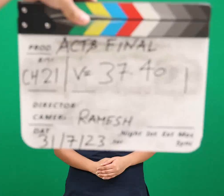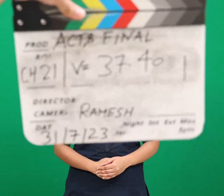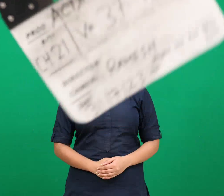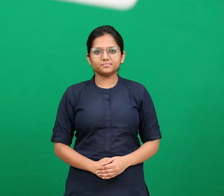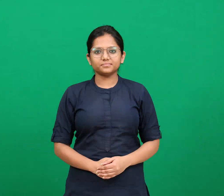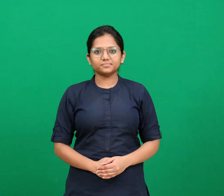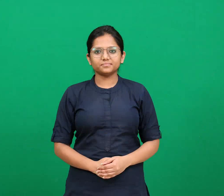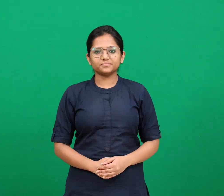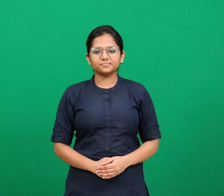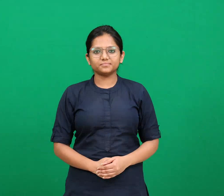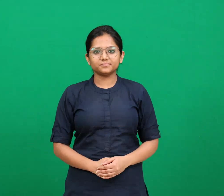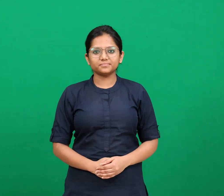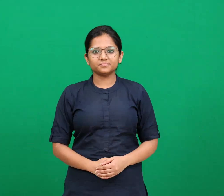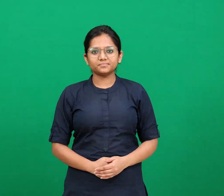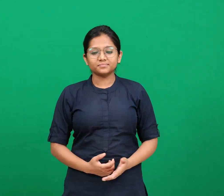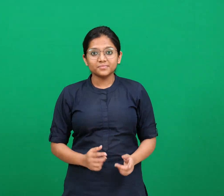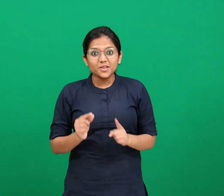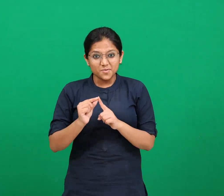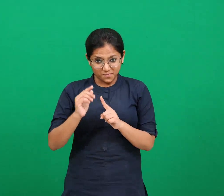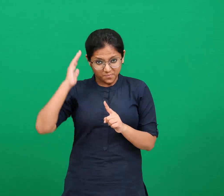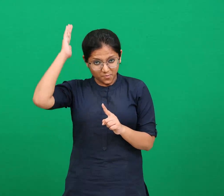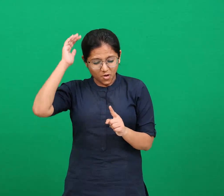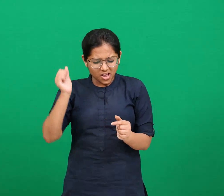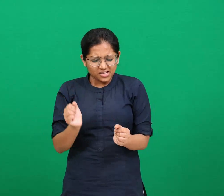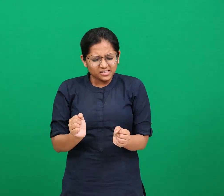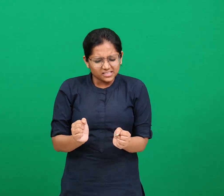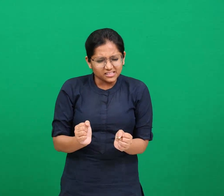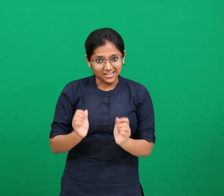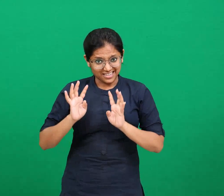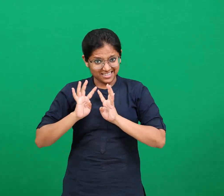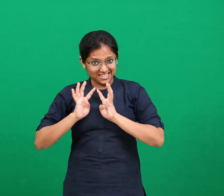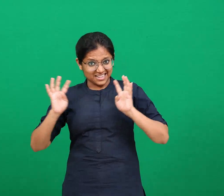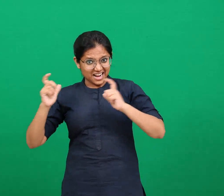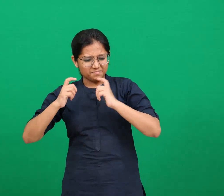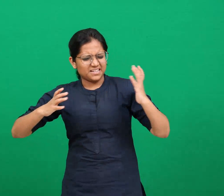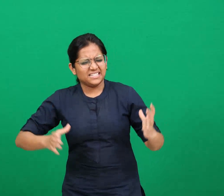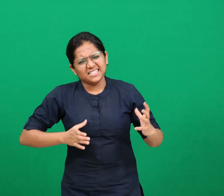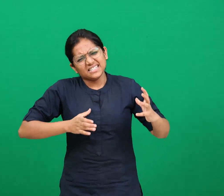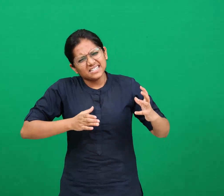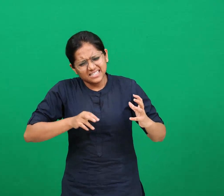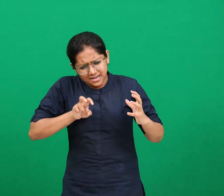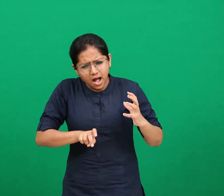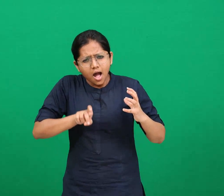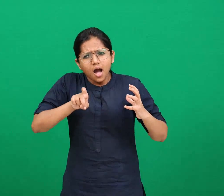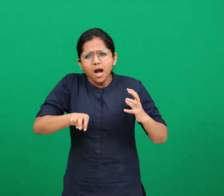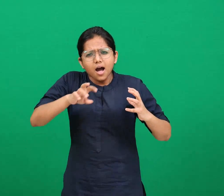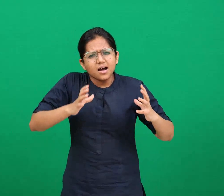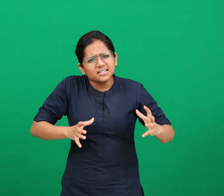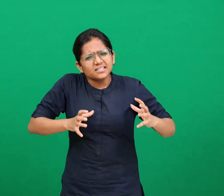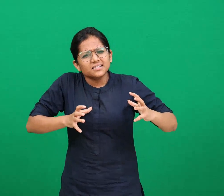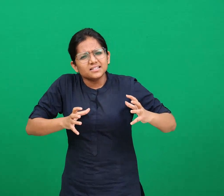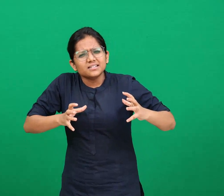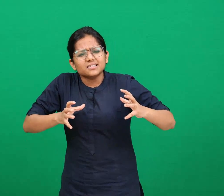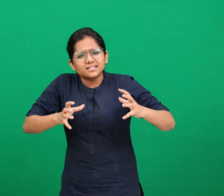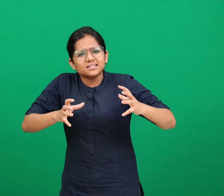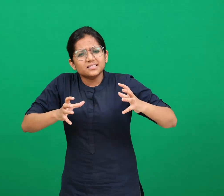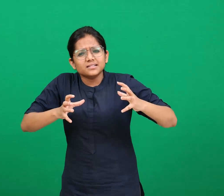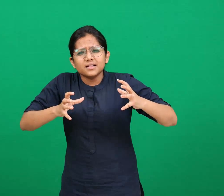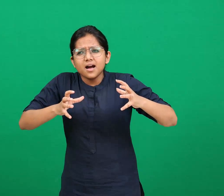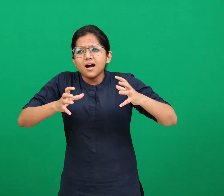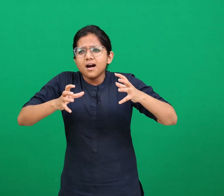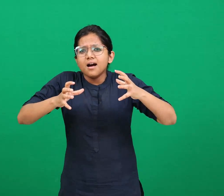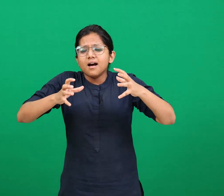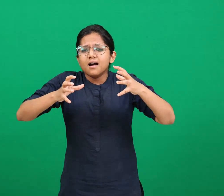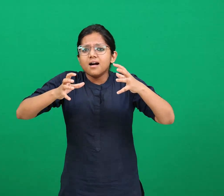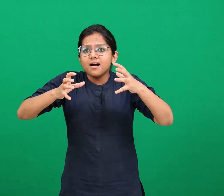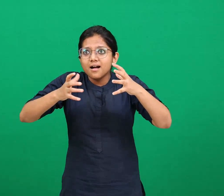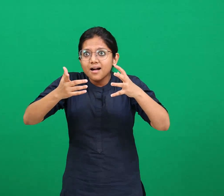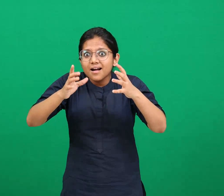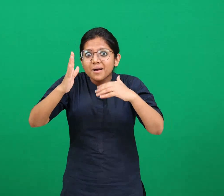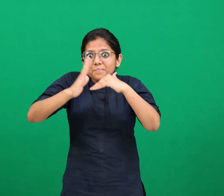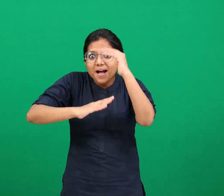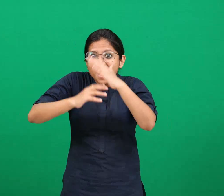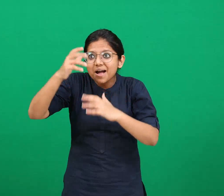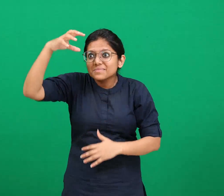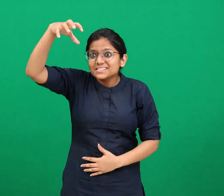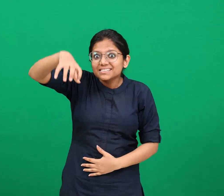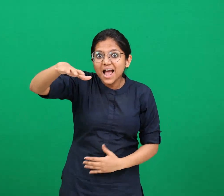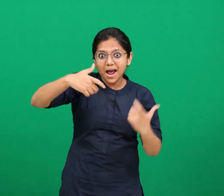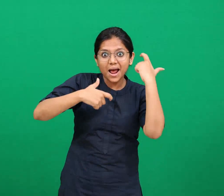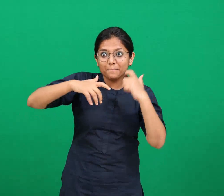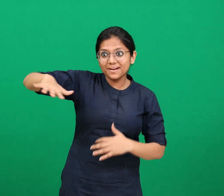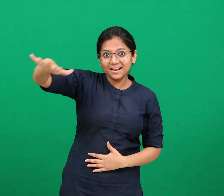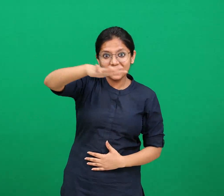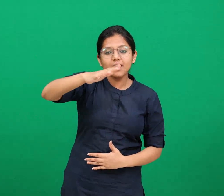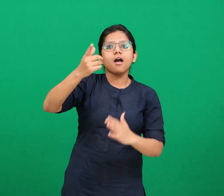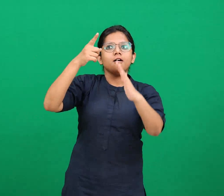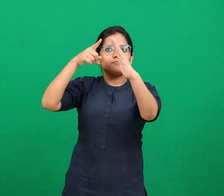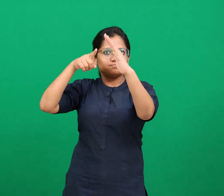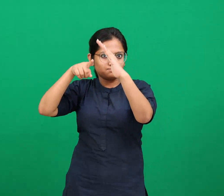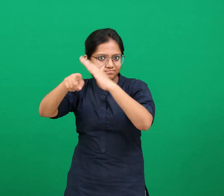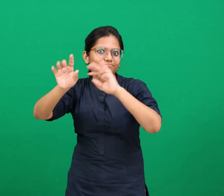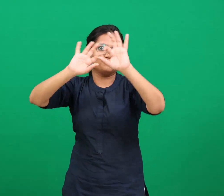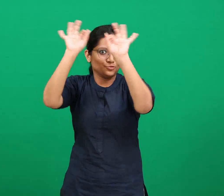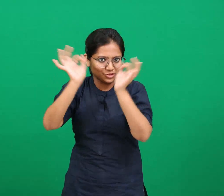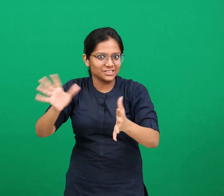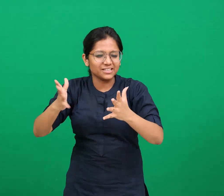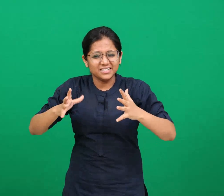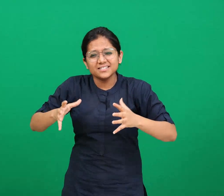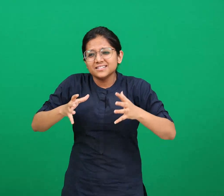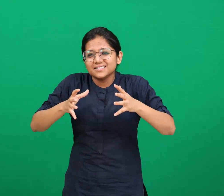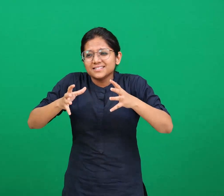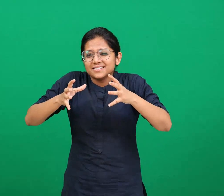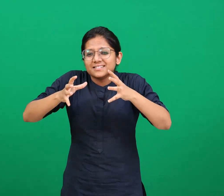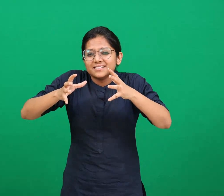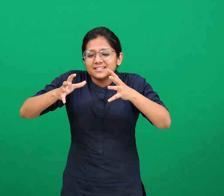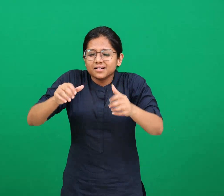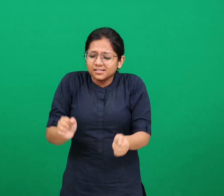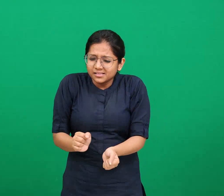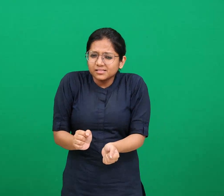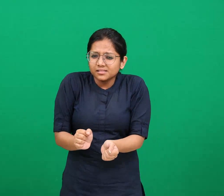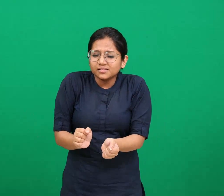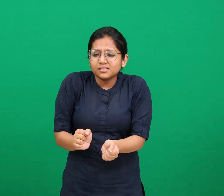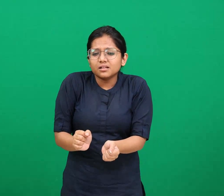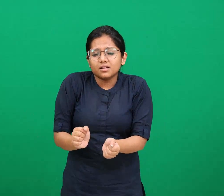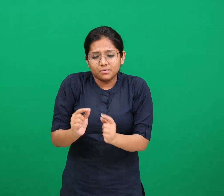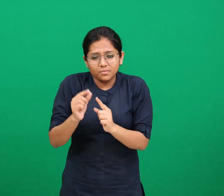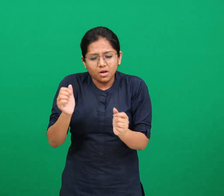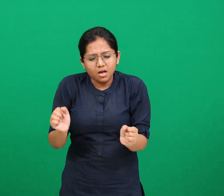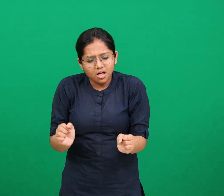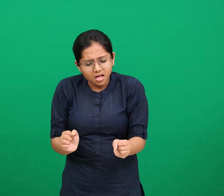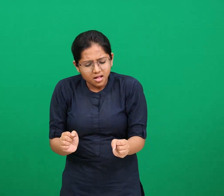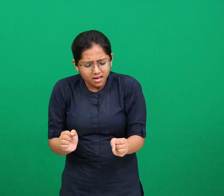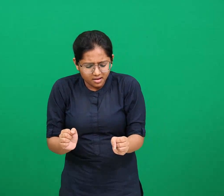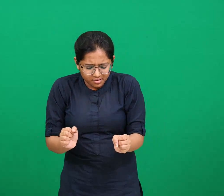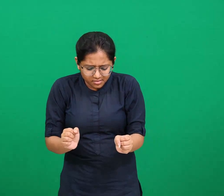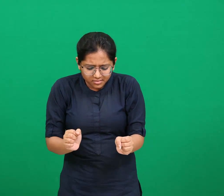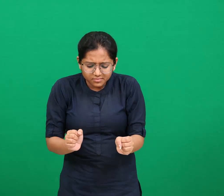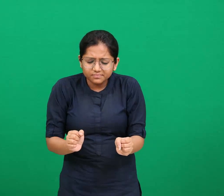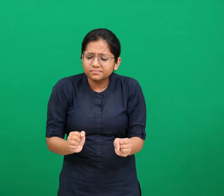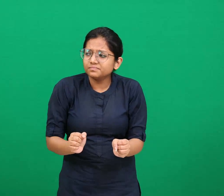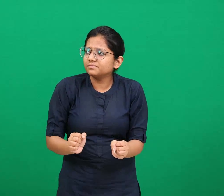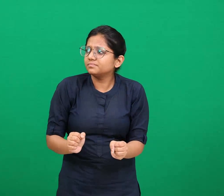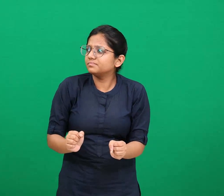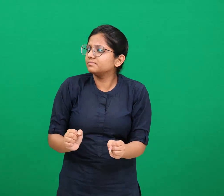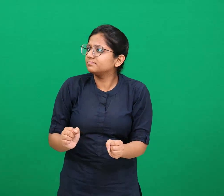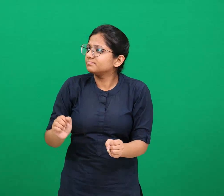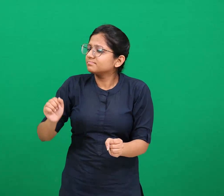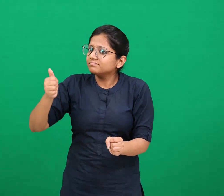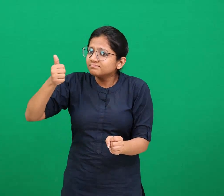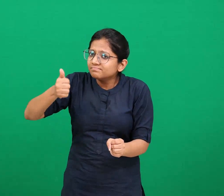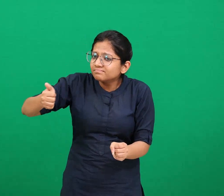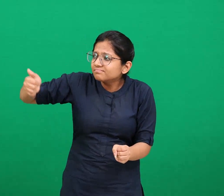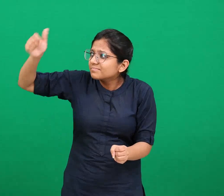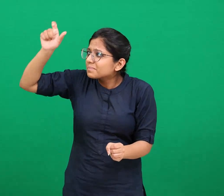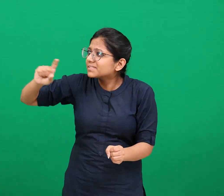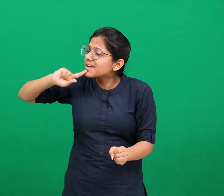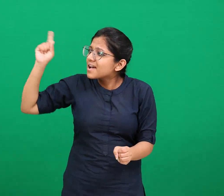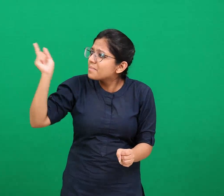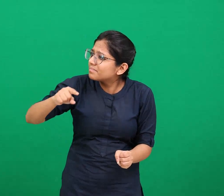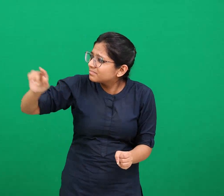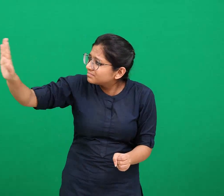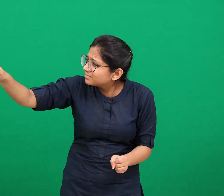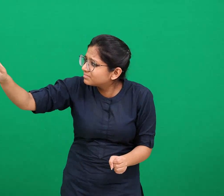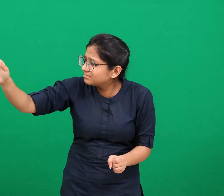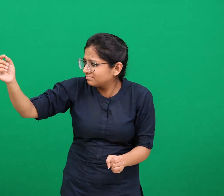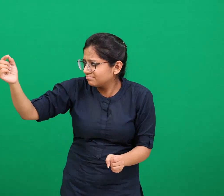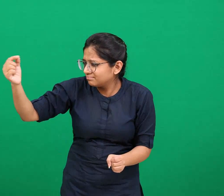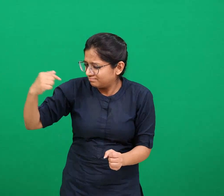As they were about to take Paul into the barracks, he asked the commander, "May I say something to you?"